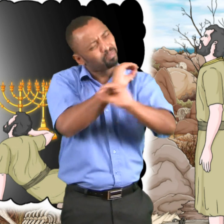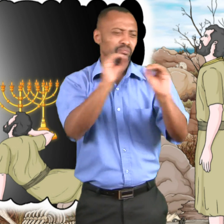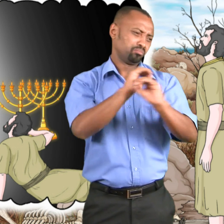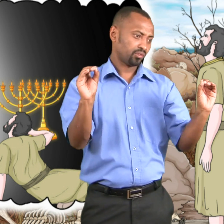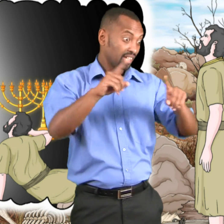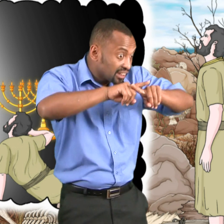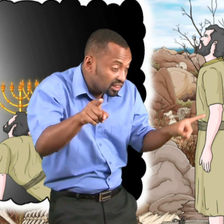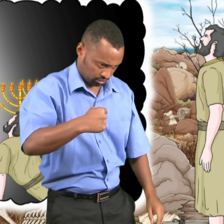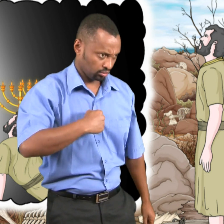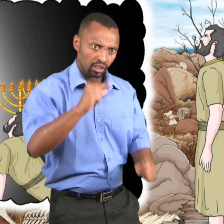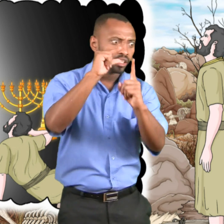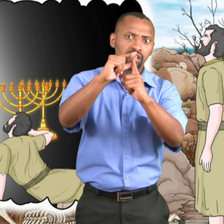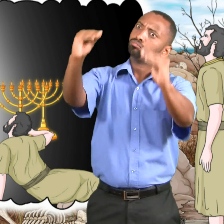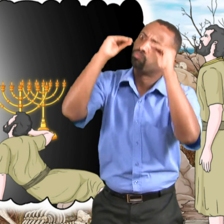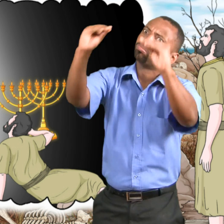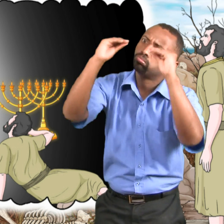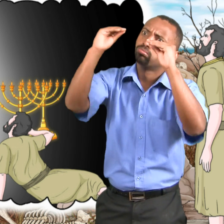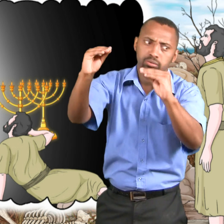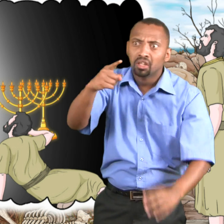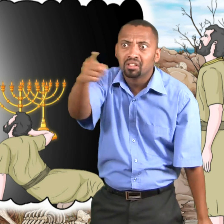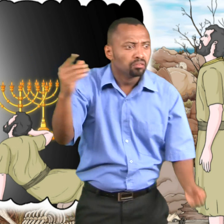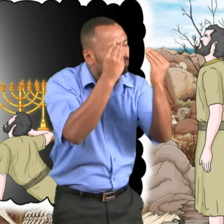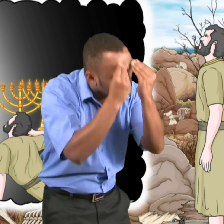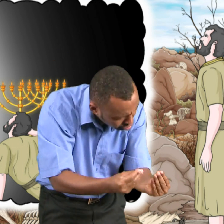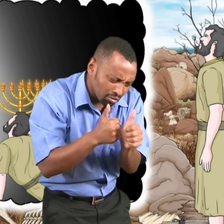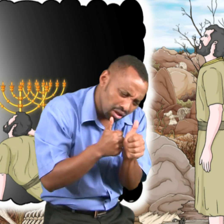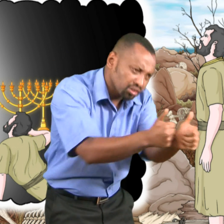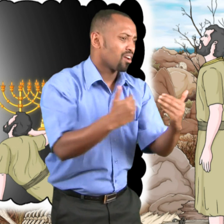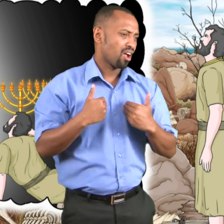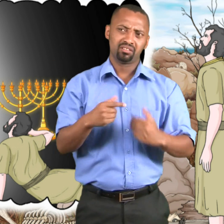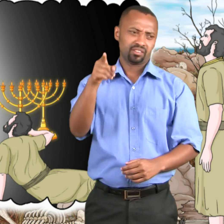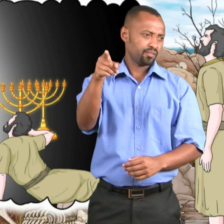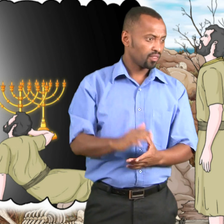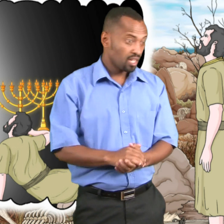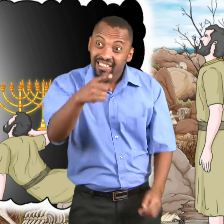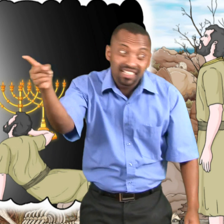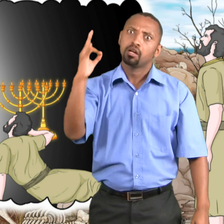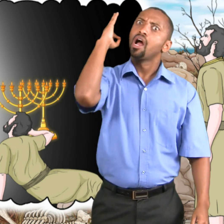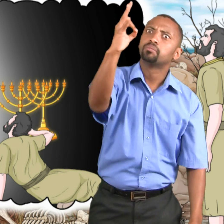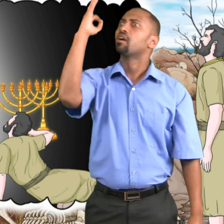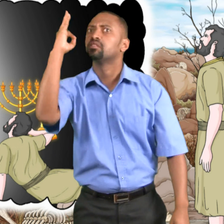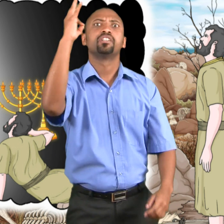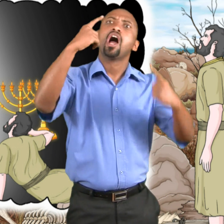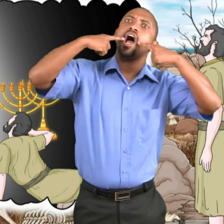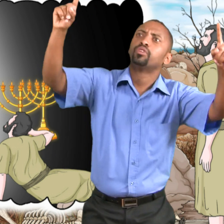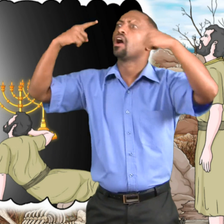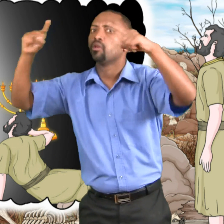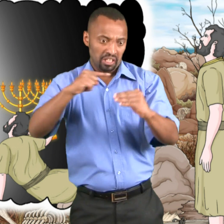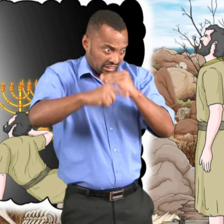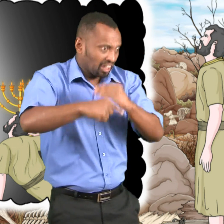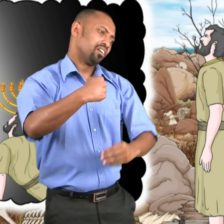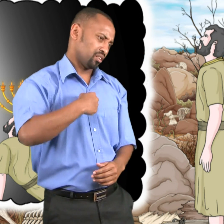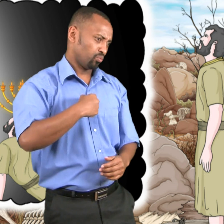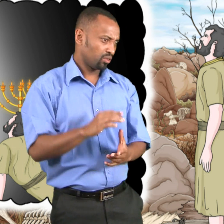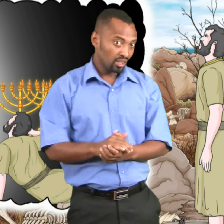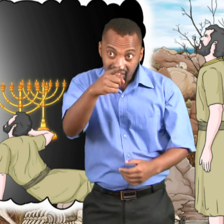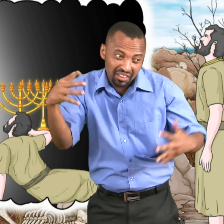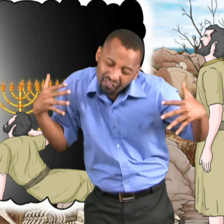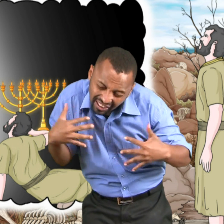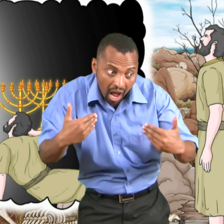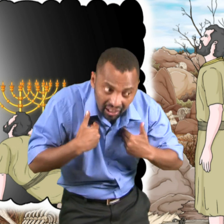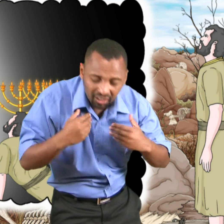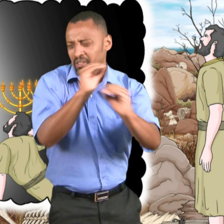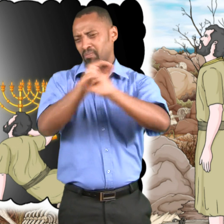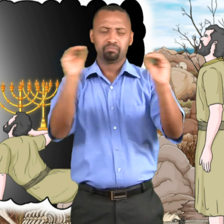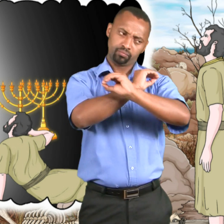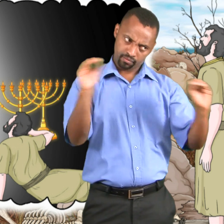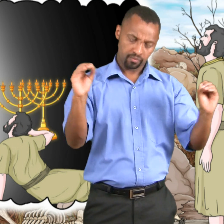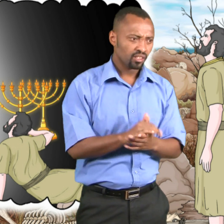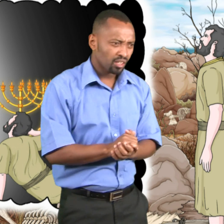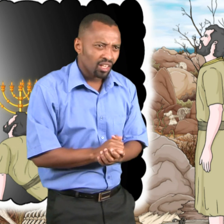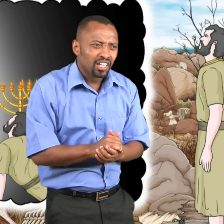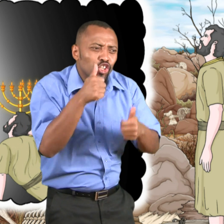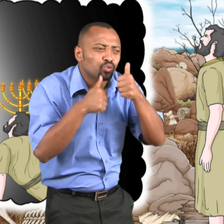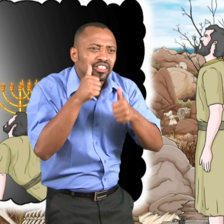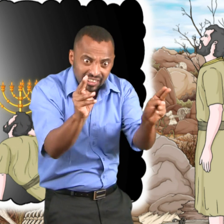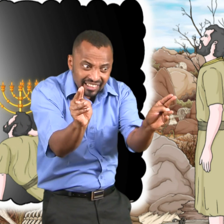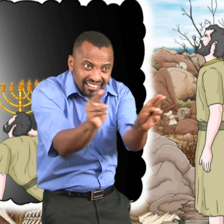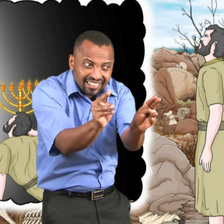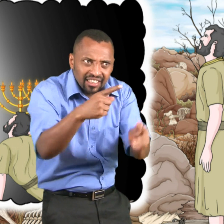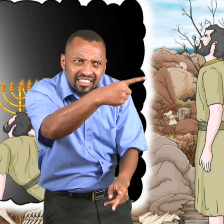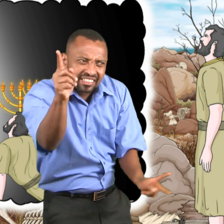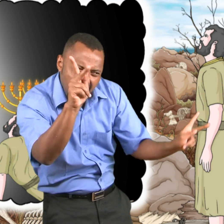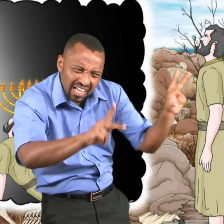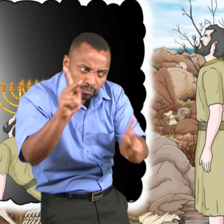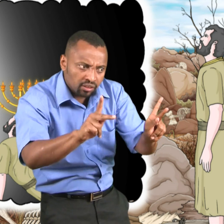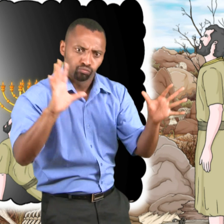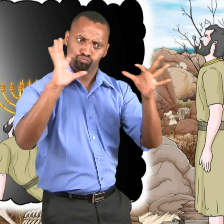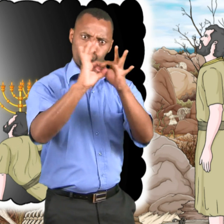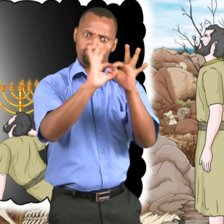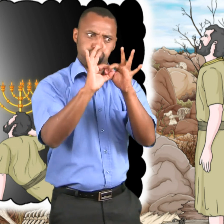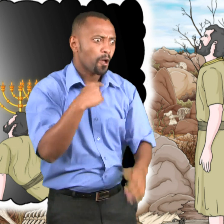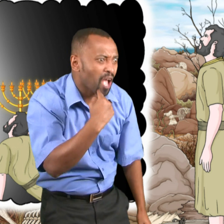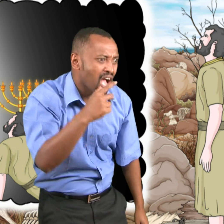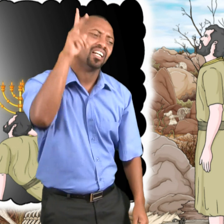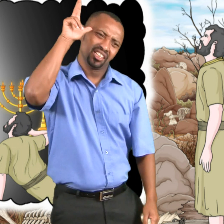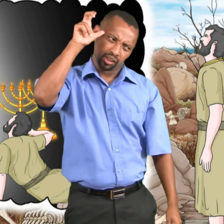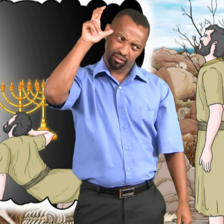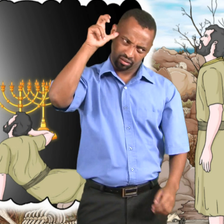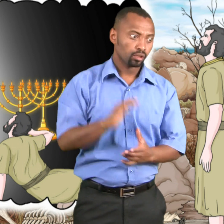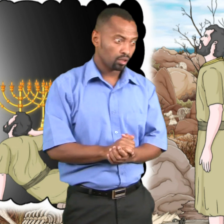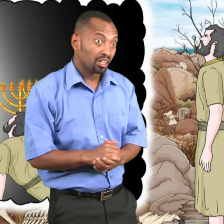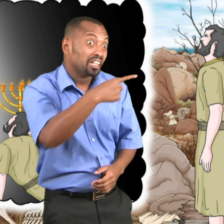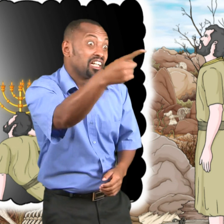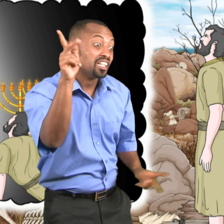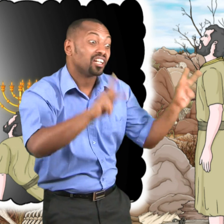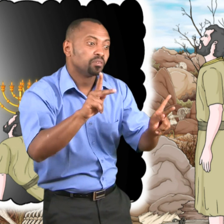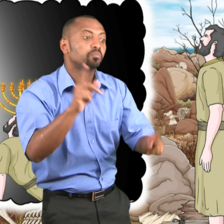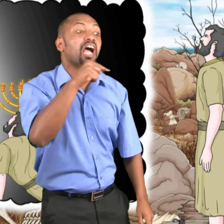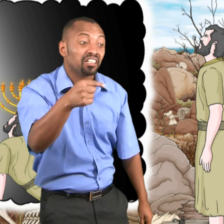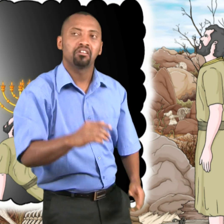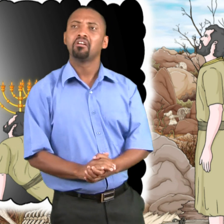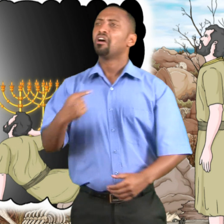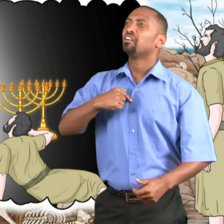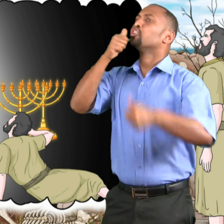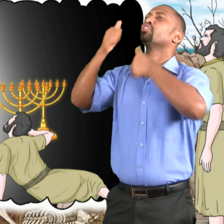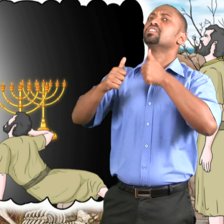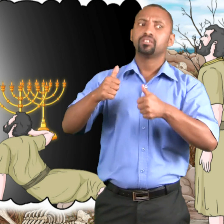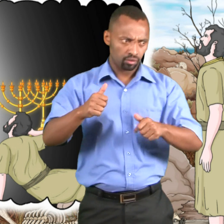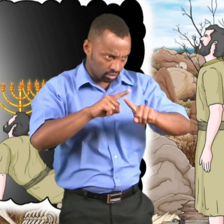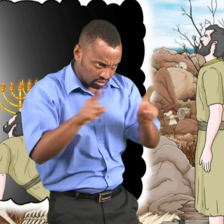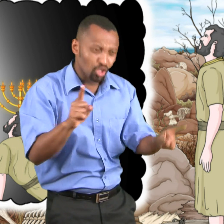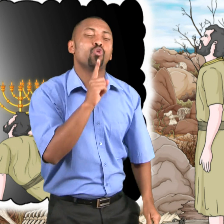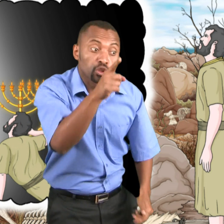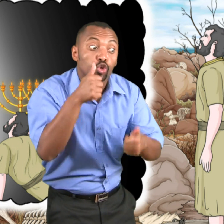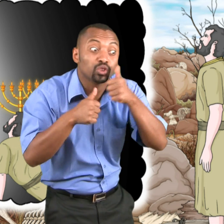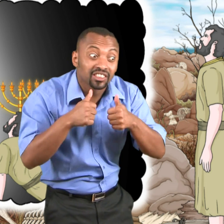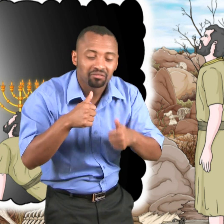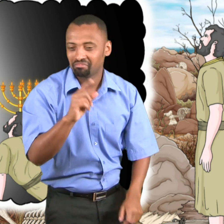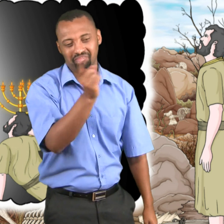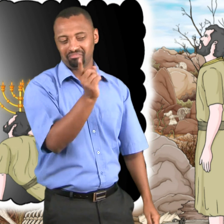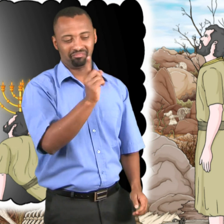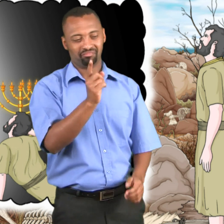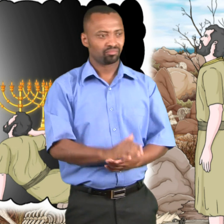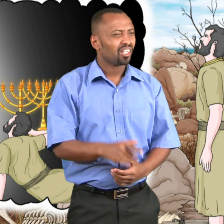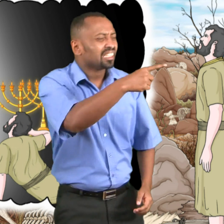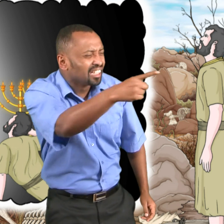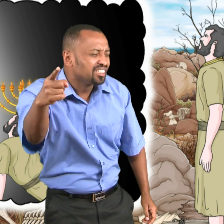For you have only a little strength, yet you have kept My word and have not denied My name.